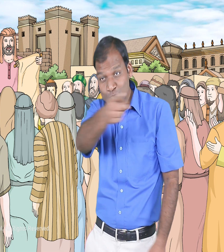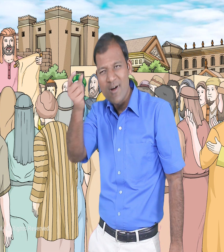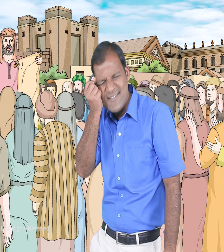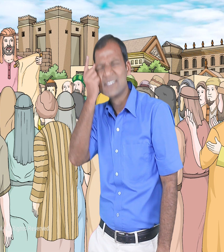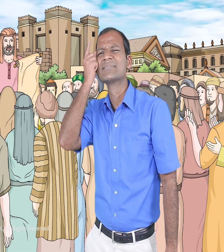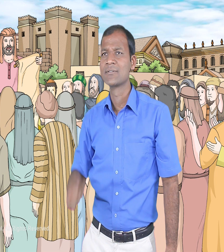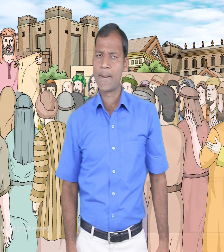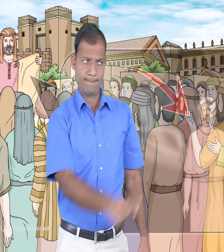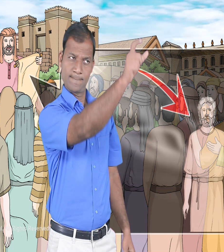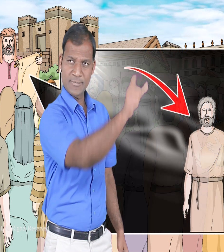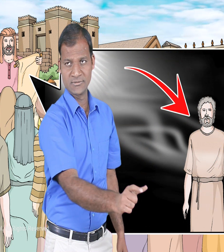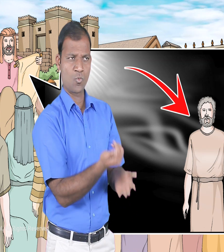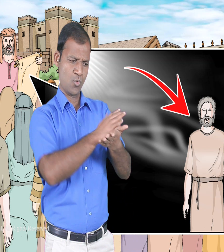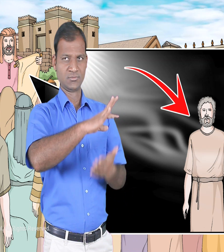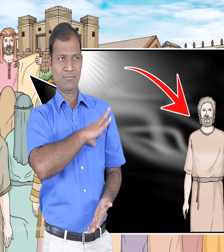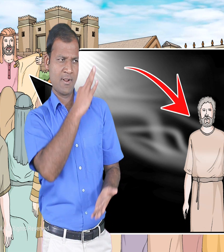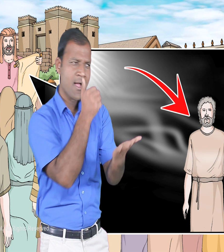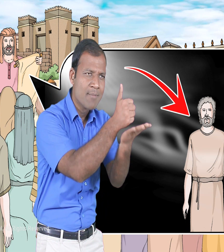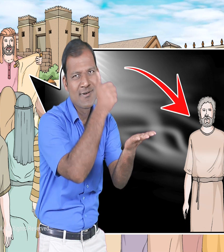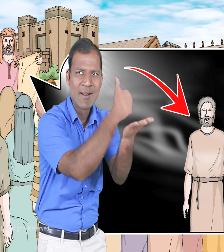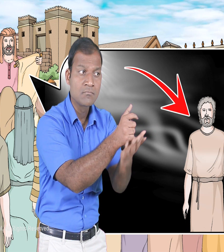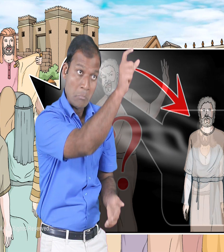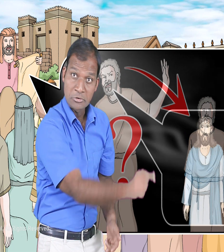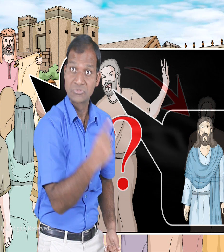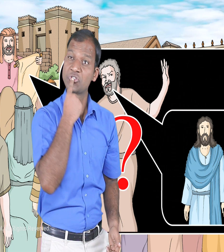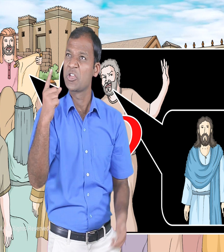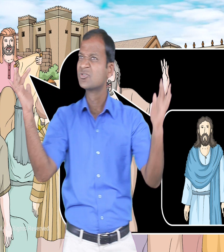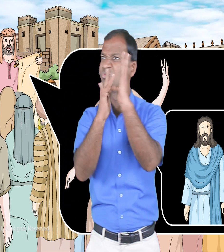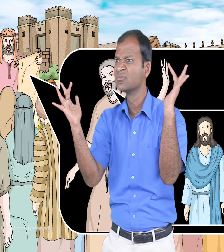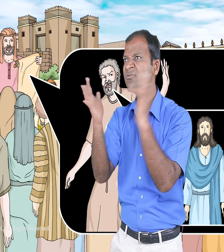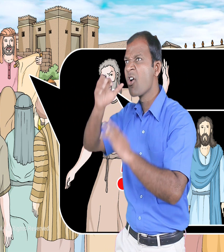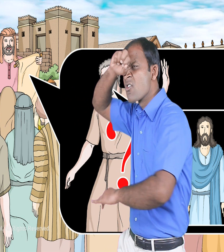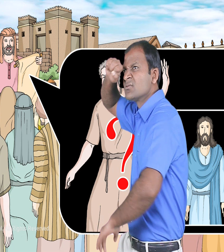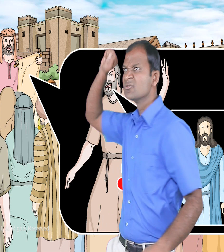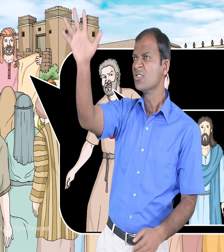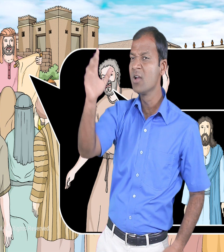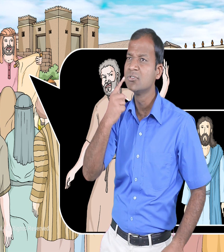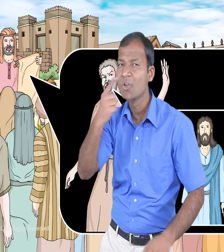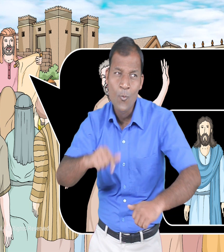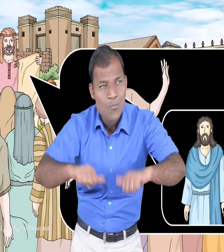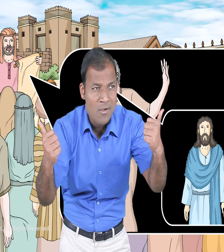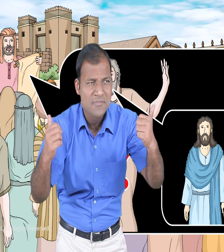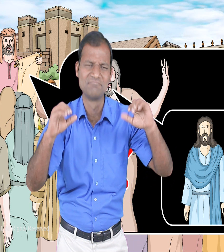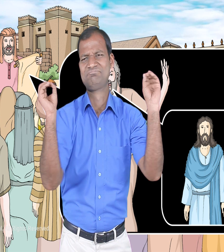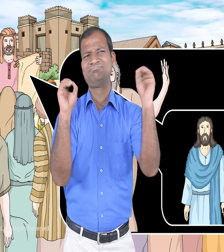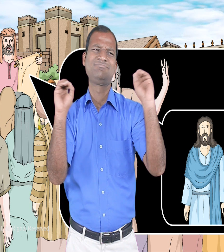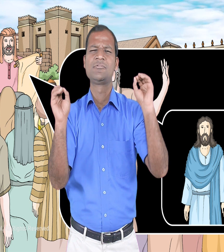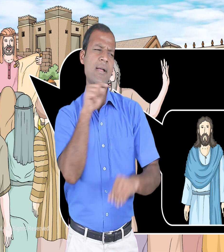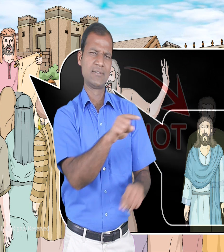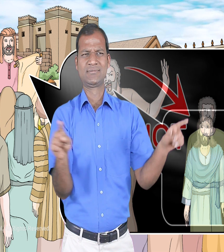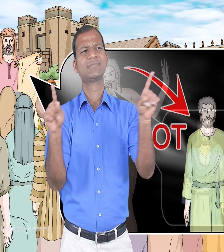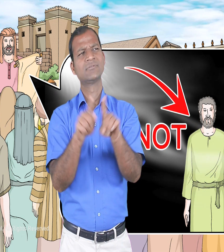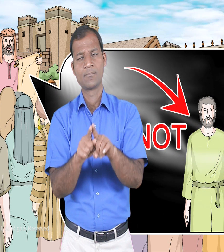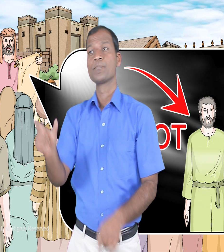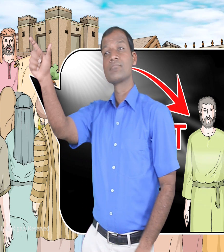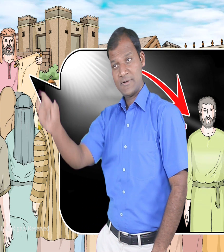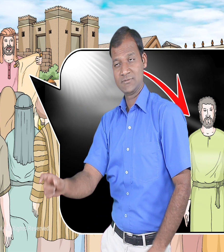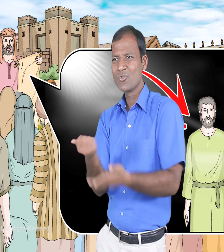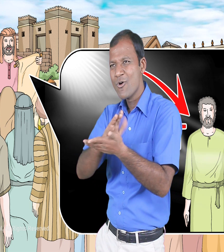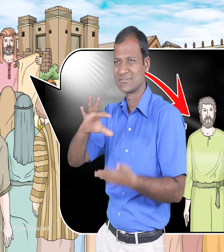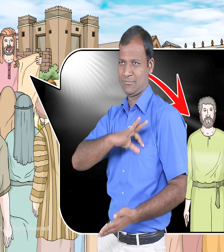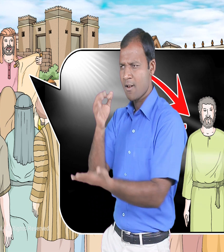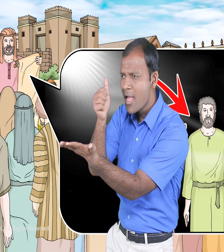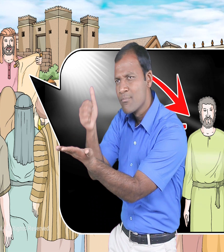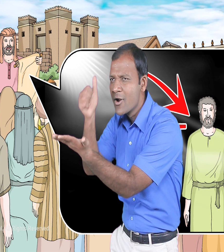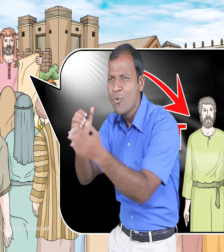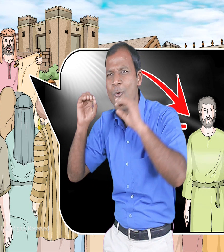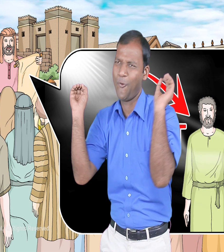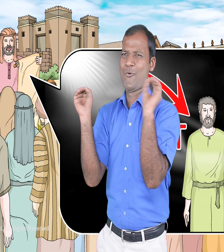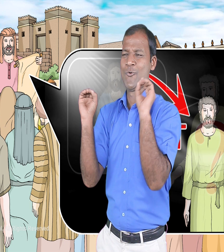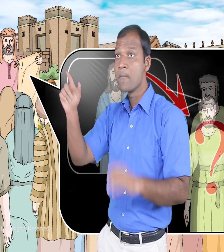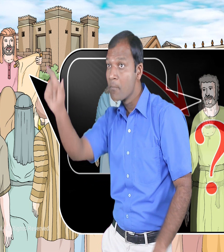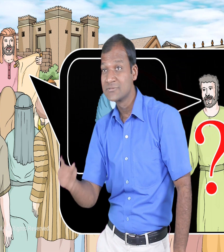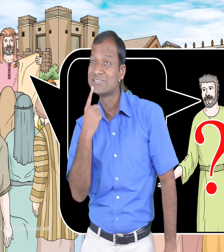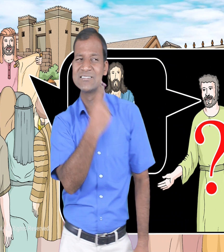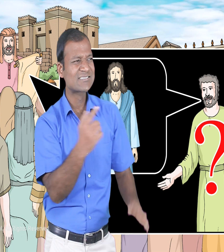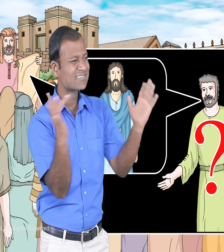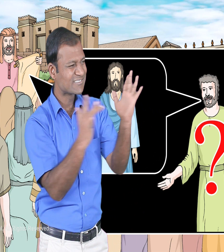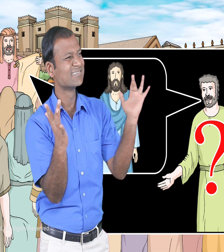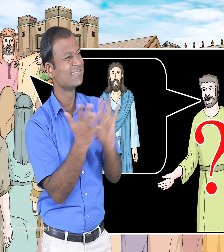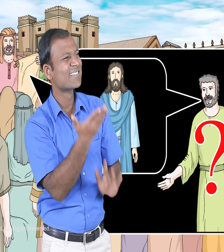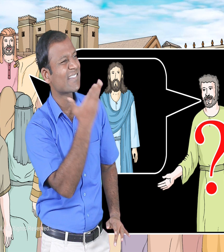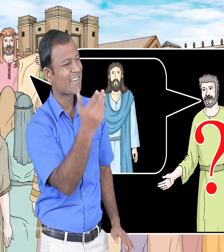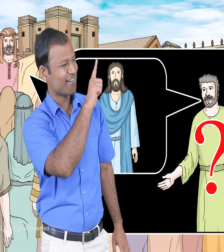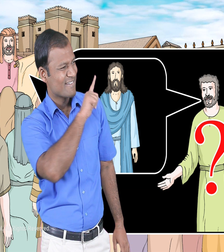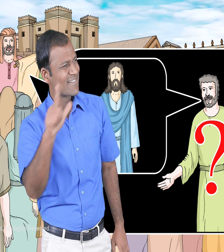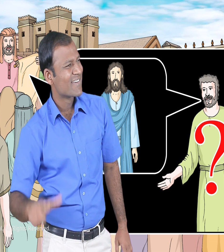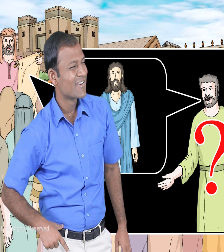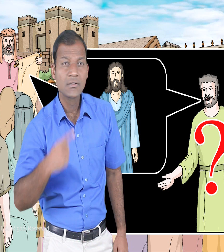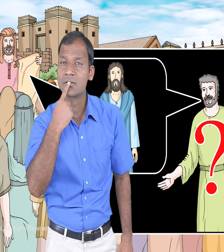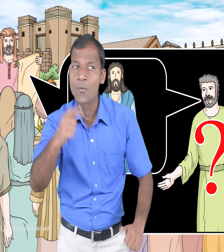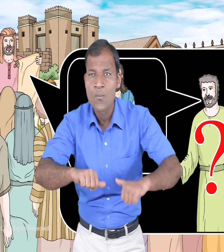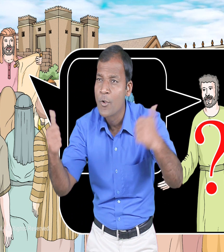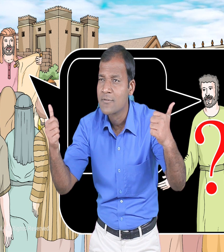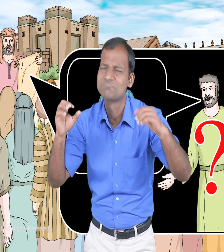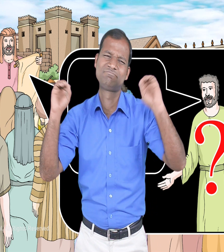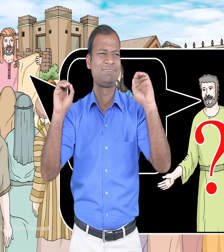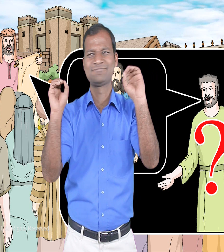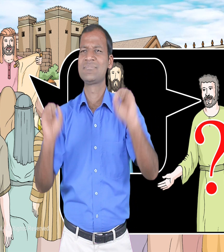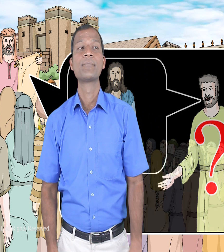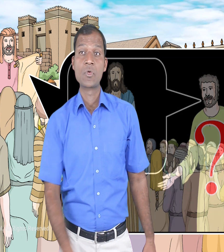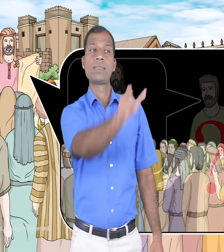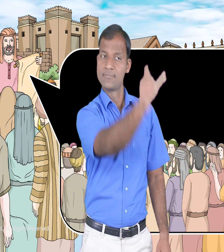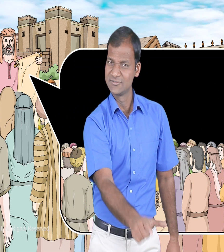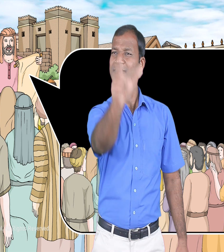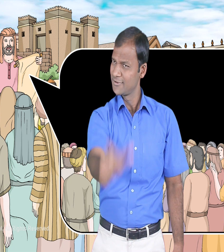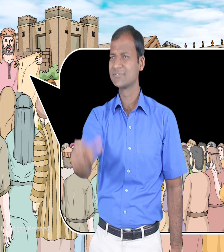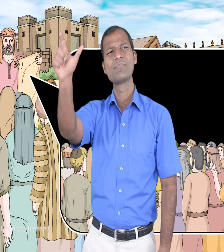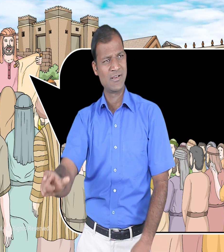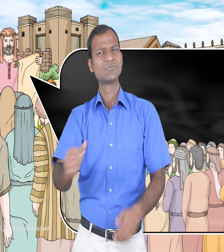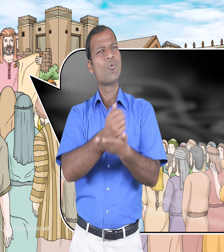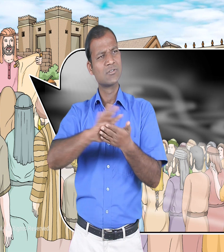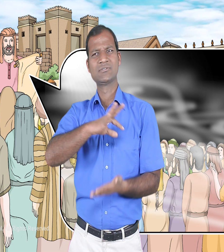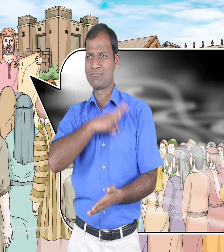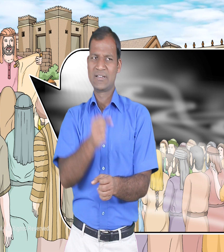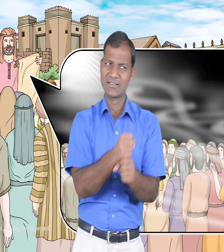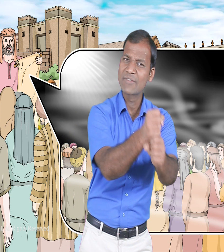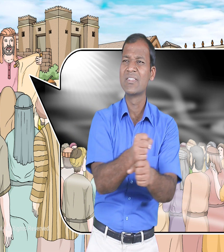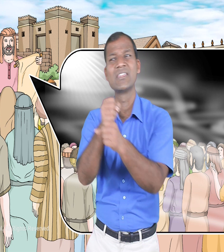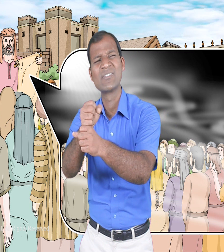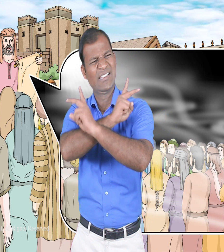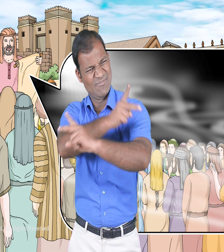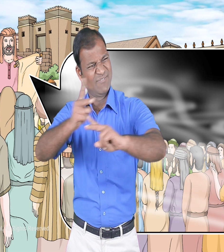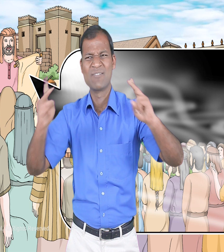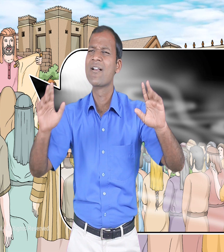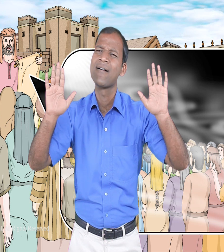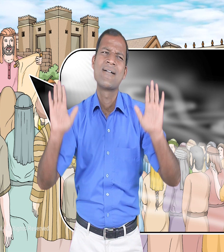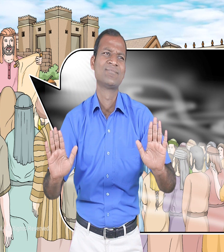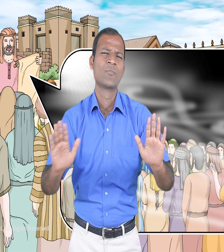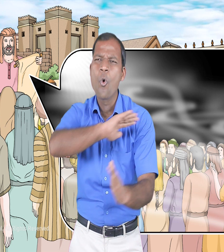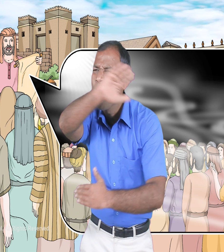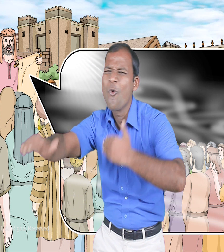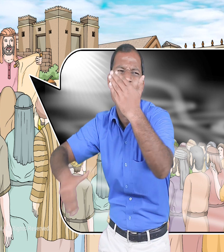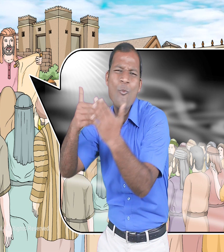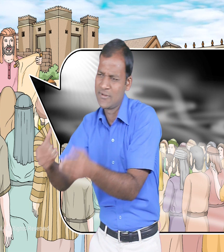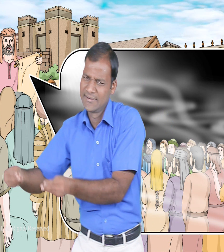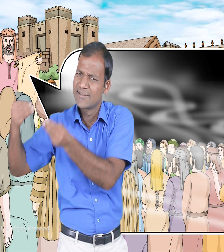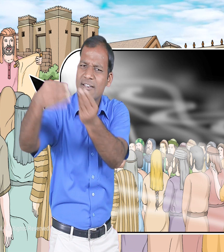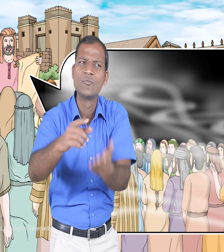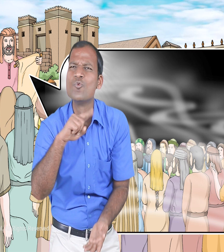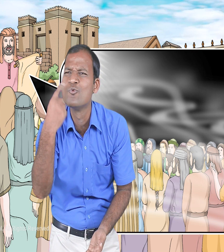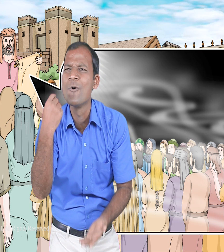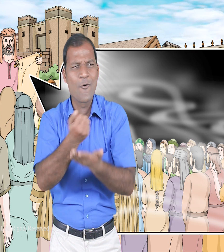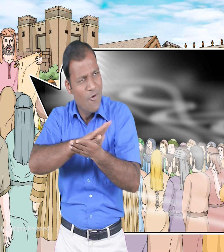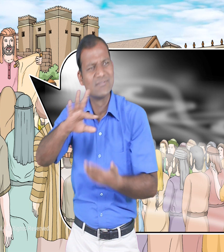Therefore I inform you that no one who is speaking by the Spirit of God says, “Jesus be cursed,” and no one can say, “Jesus is Lord,” except by the Holy Spirit.